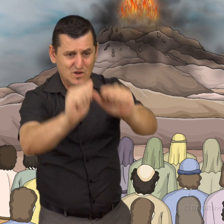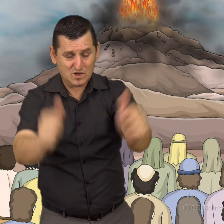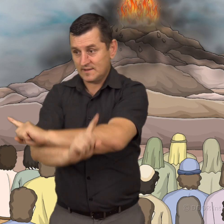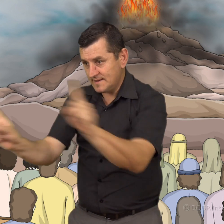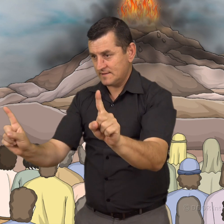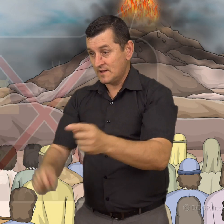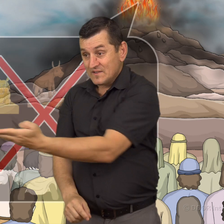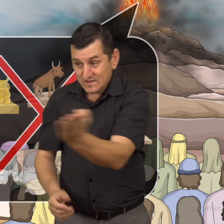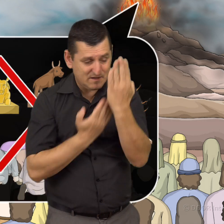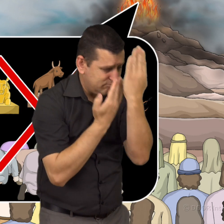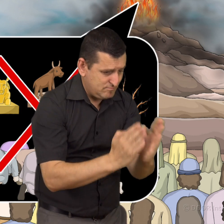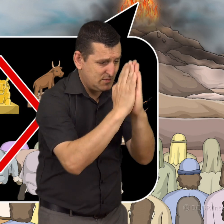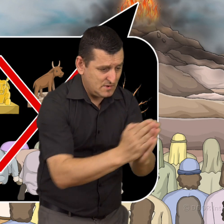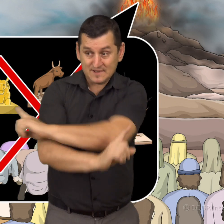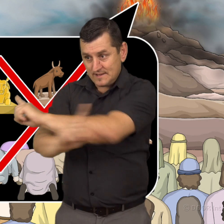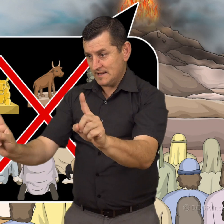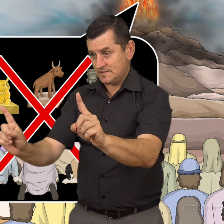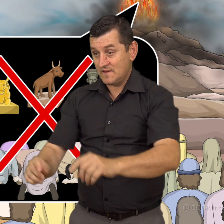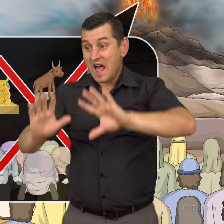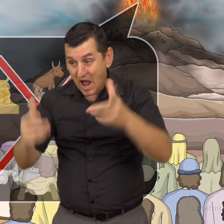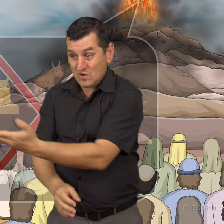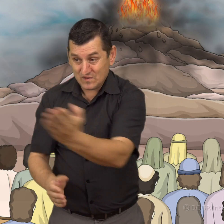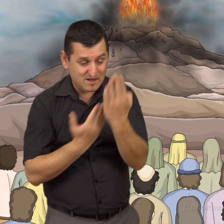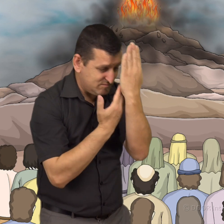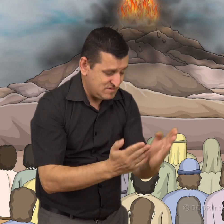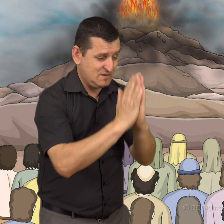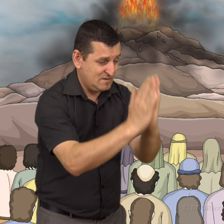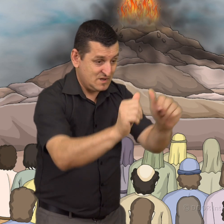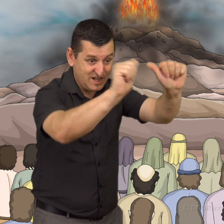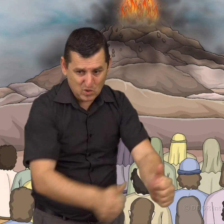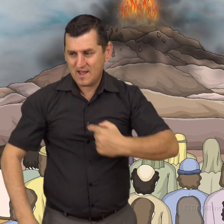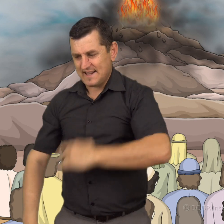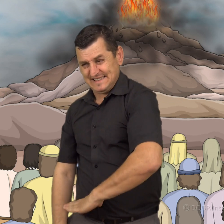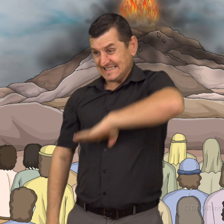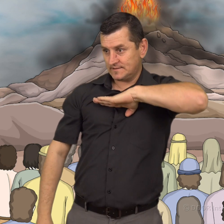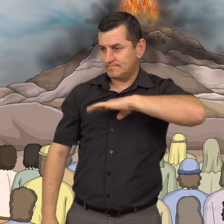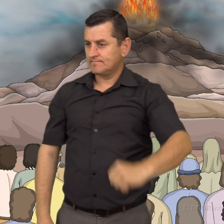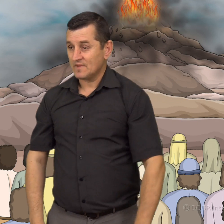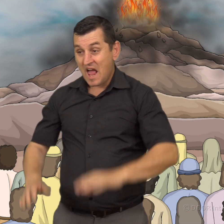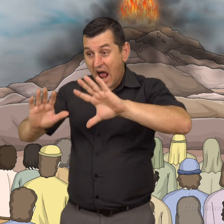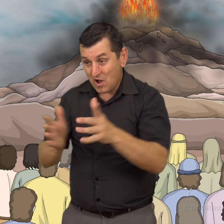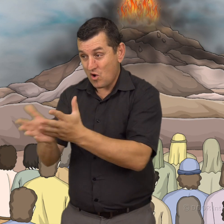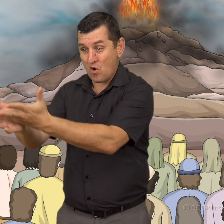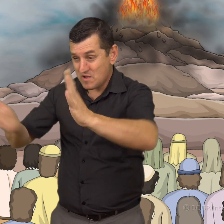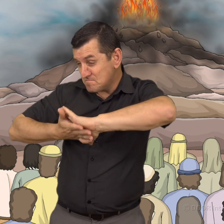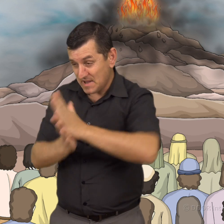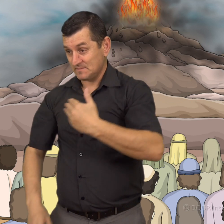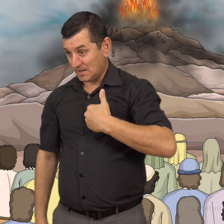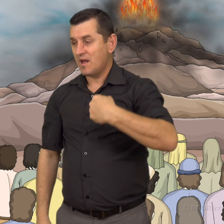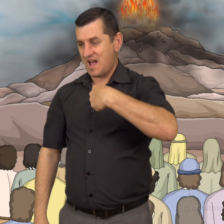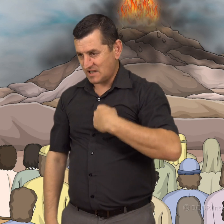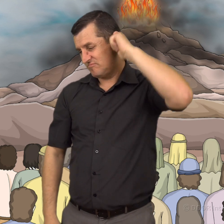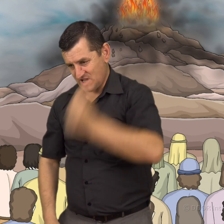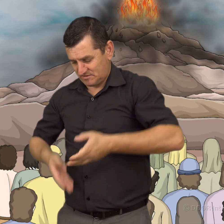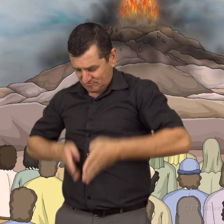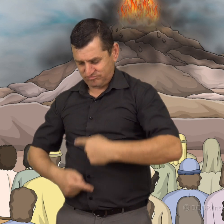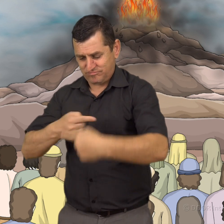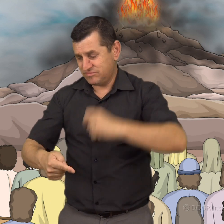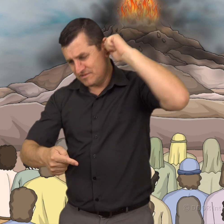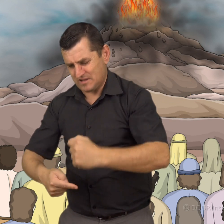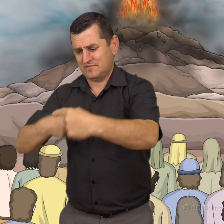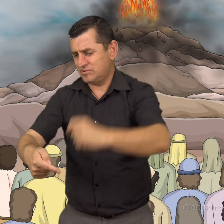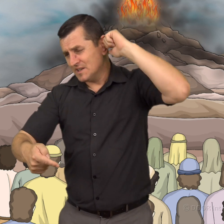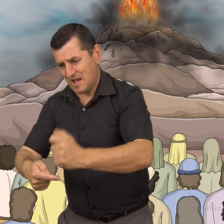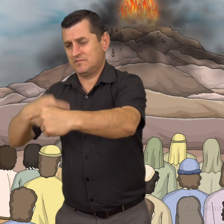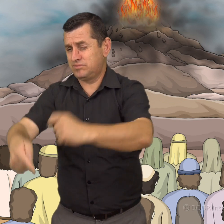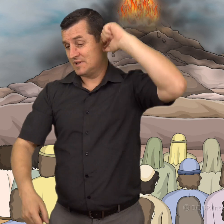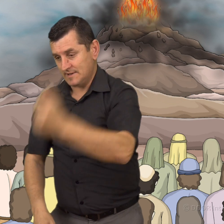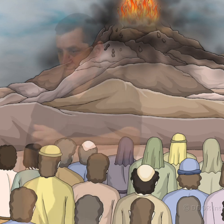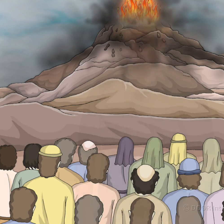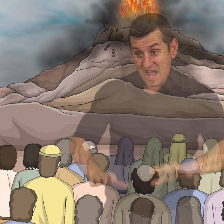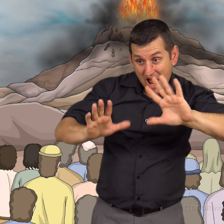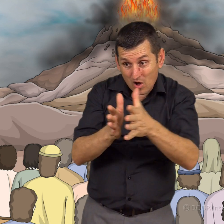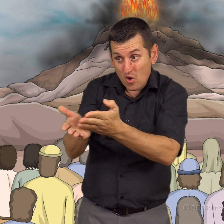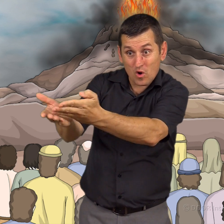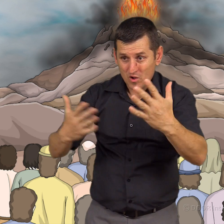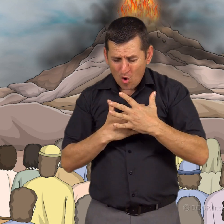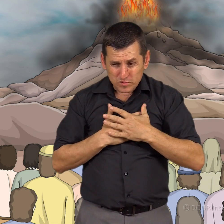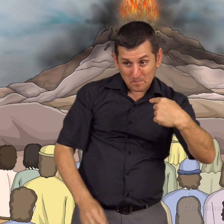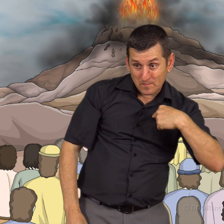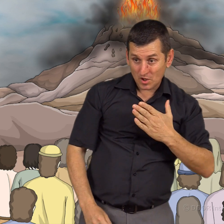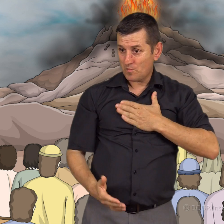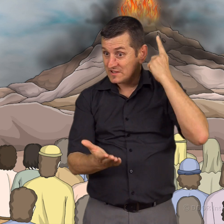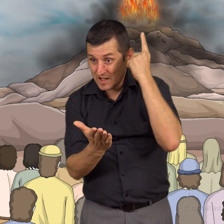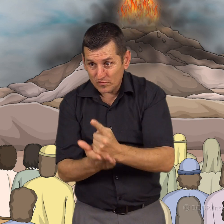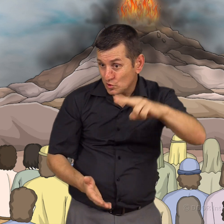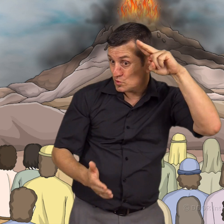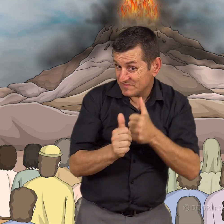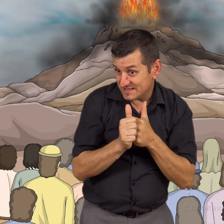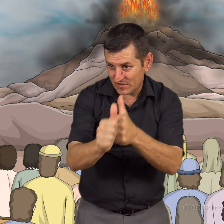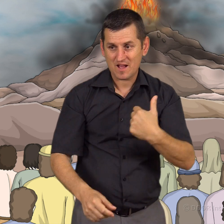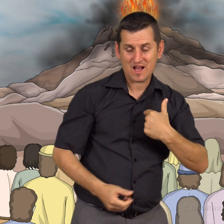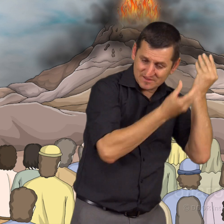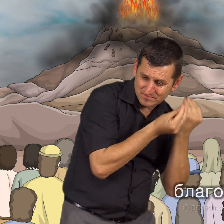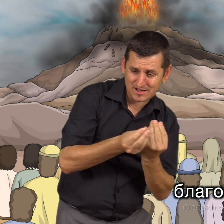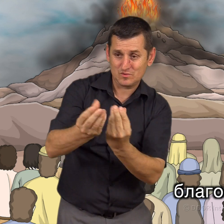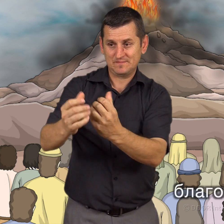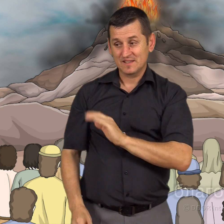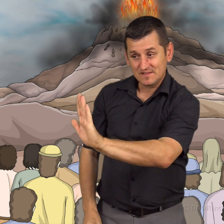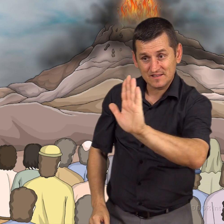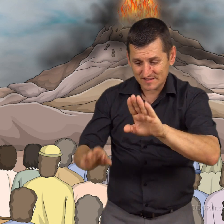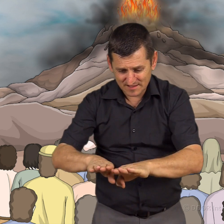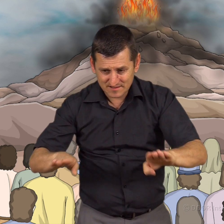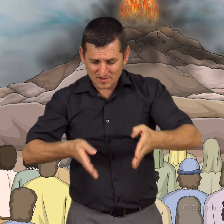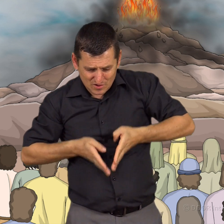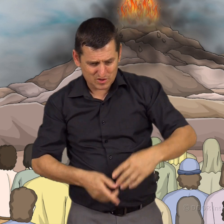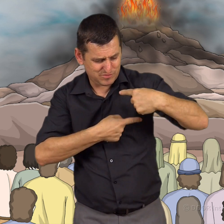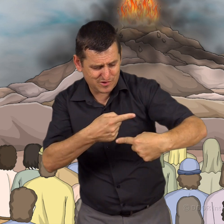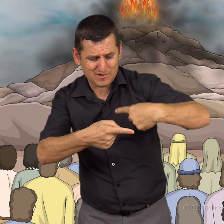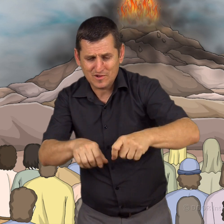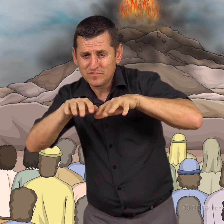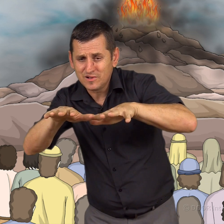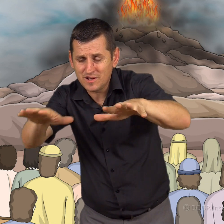for I, the LORD your God, am a jealous God, visiting the iniquity of the fathers on their children to the third and fourth generations of those who hate Me, but showing loving devotion to a thousand generations of those who love Me and keep My commandments.